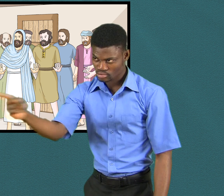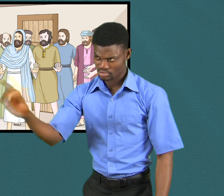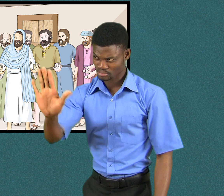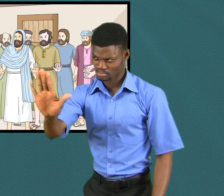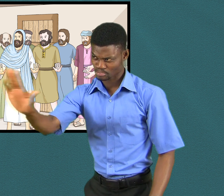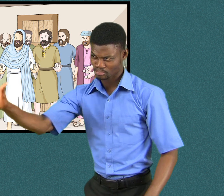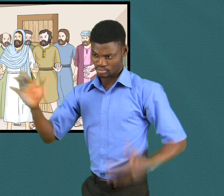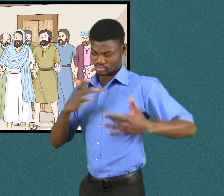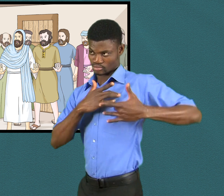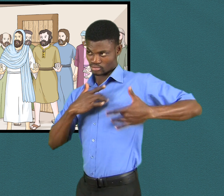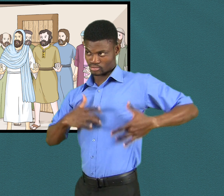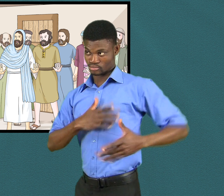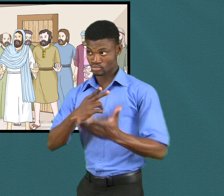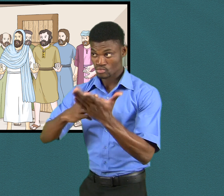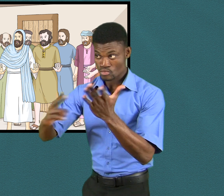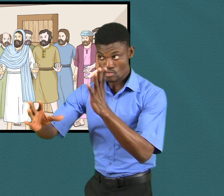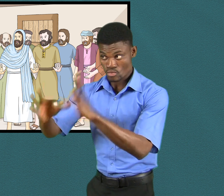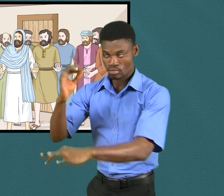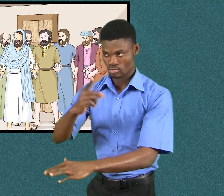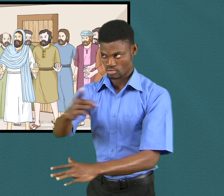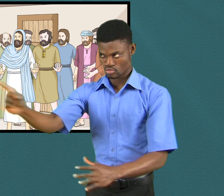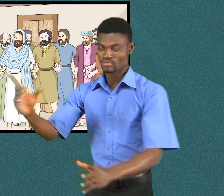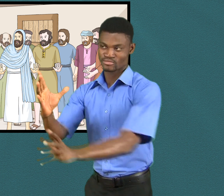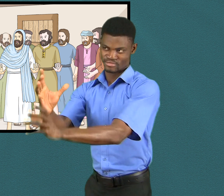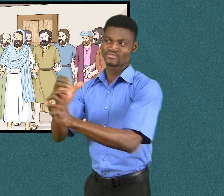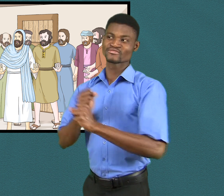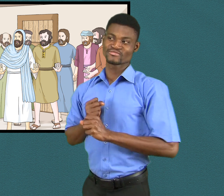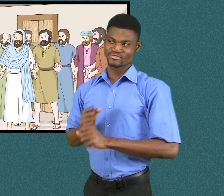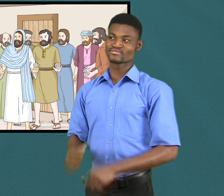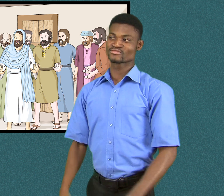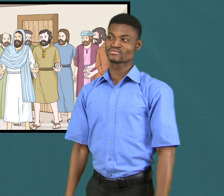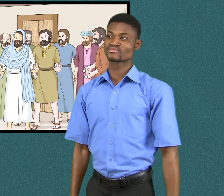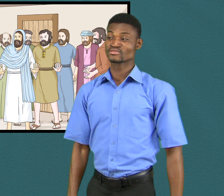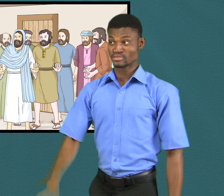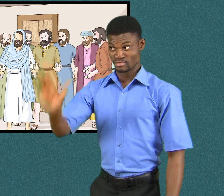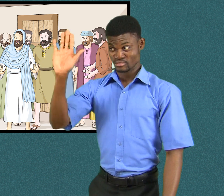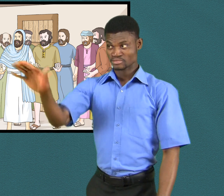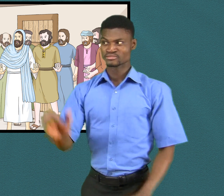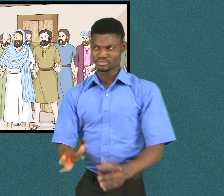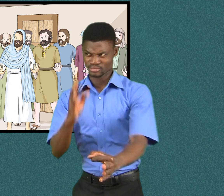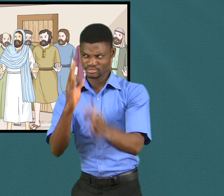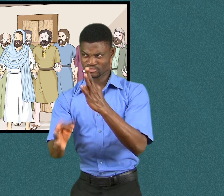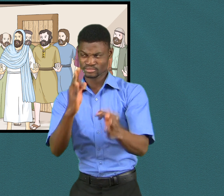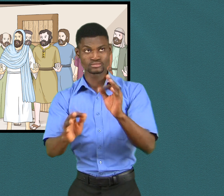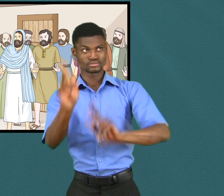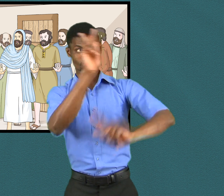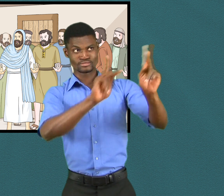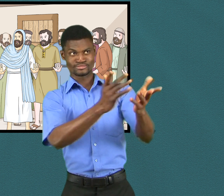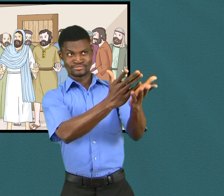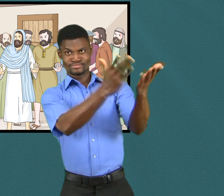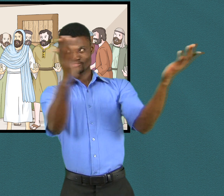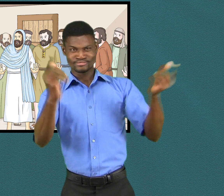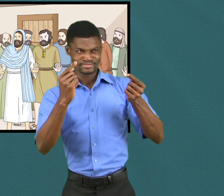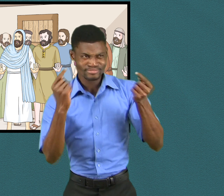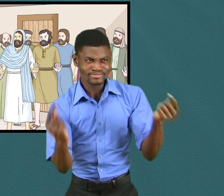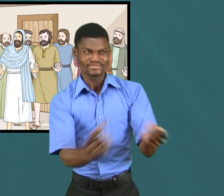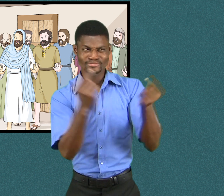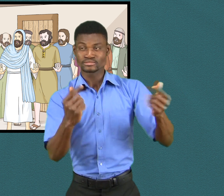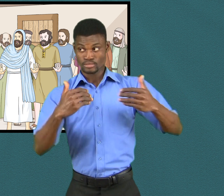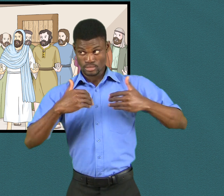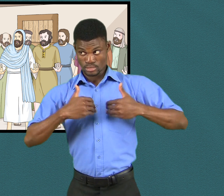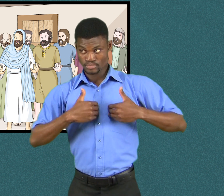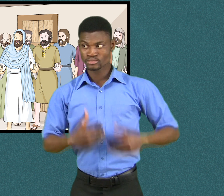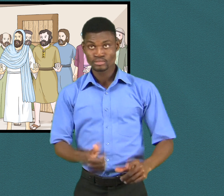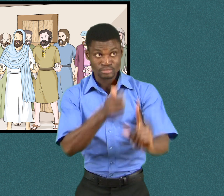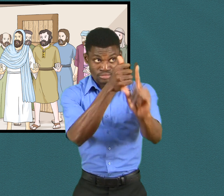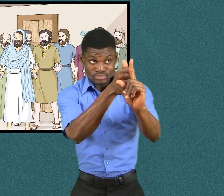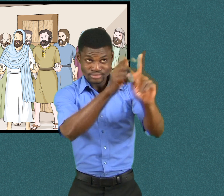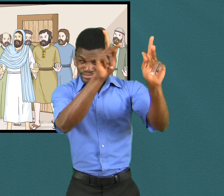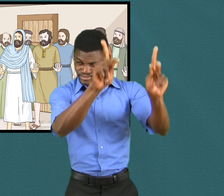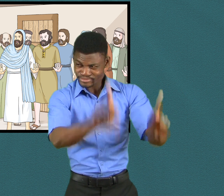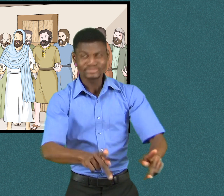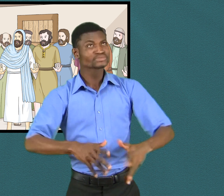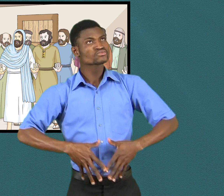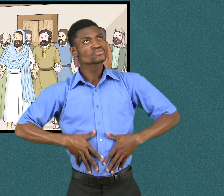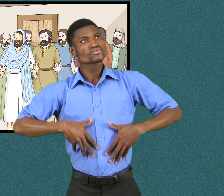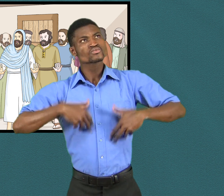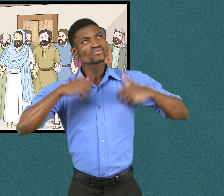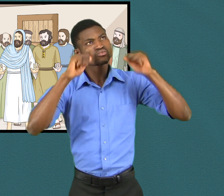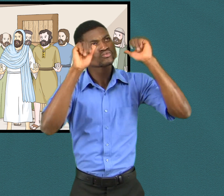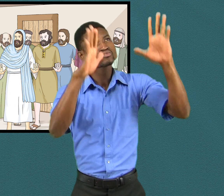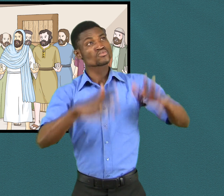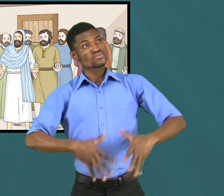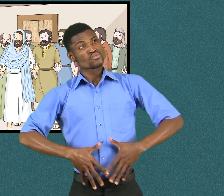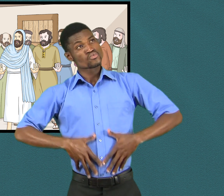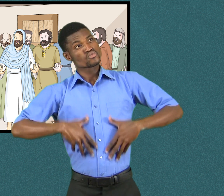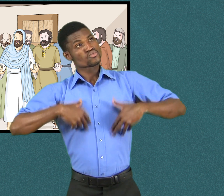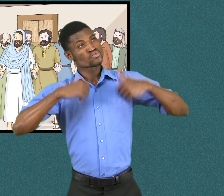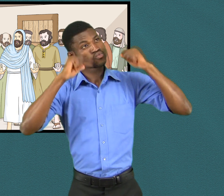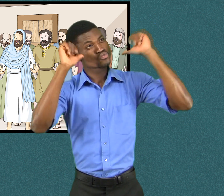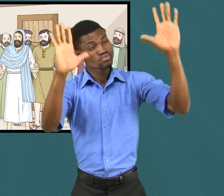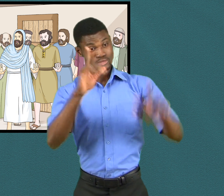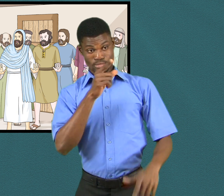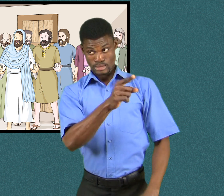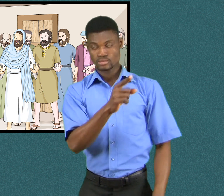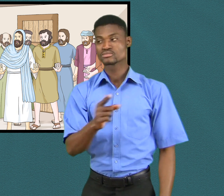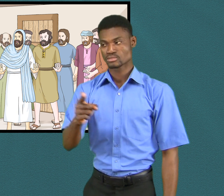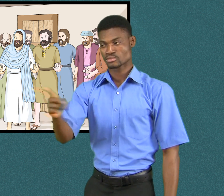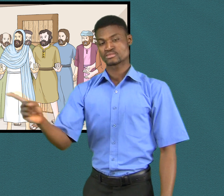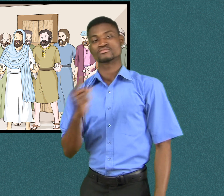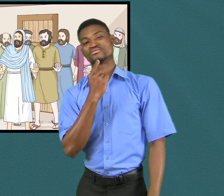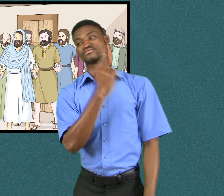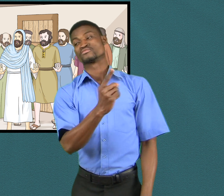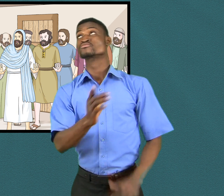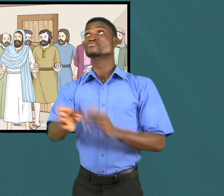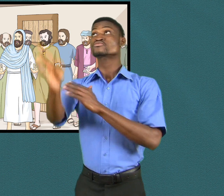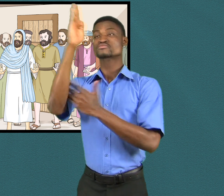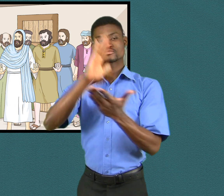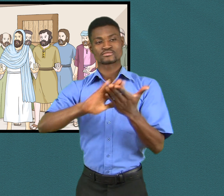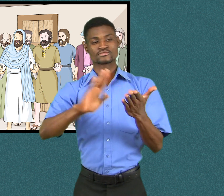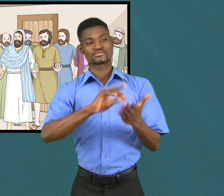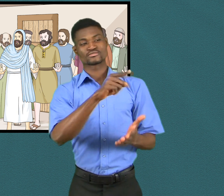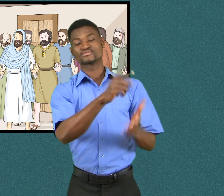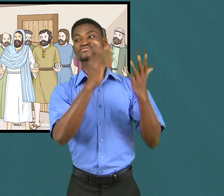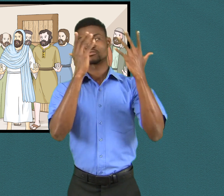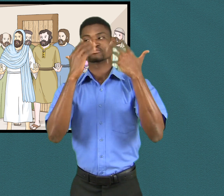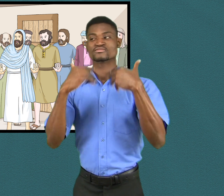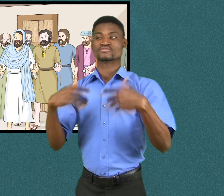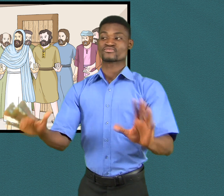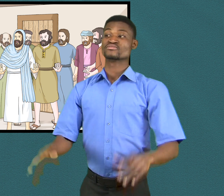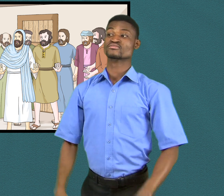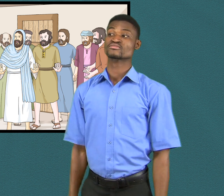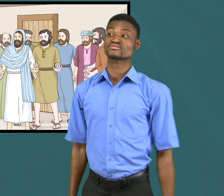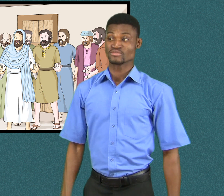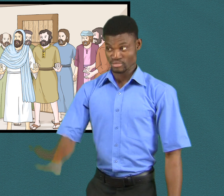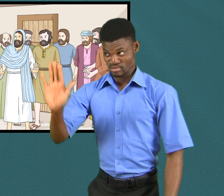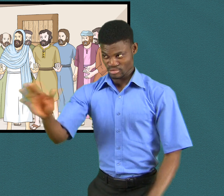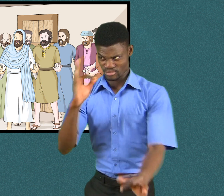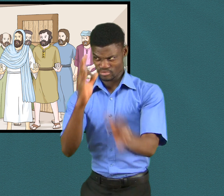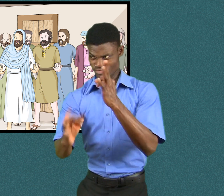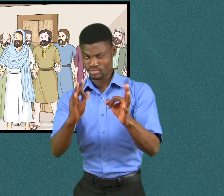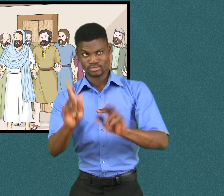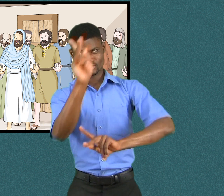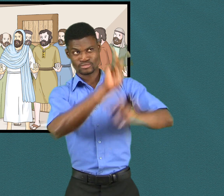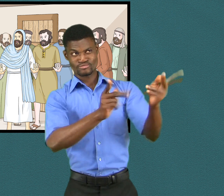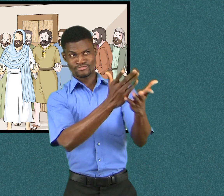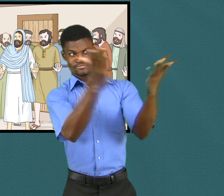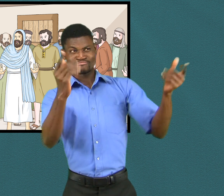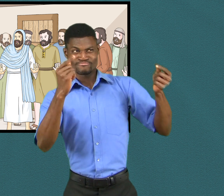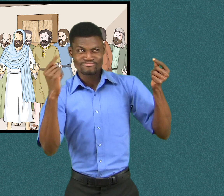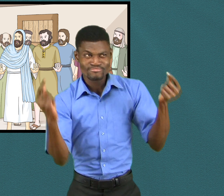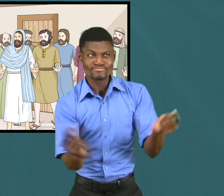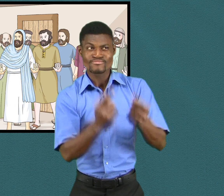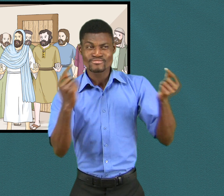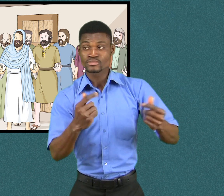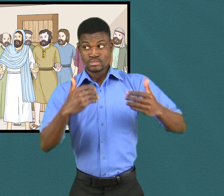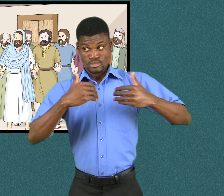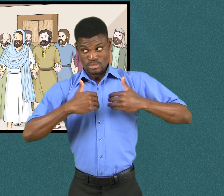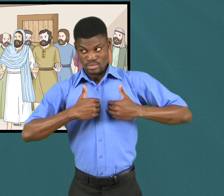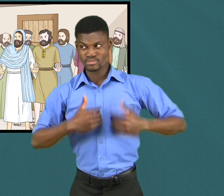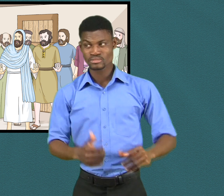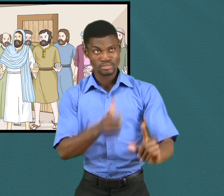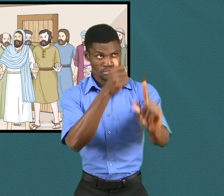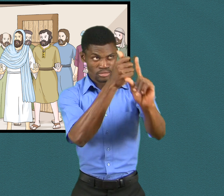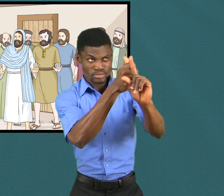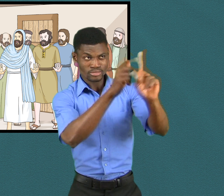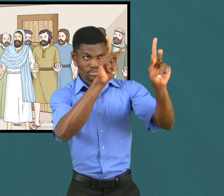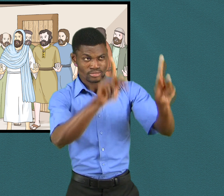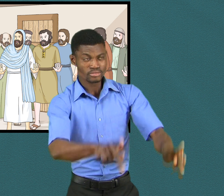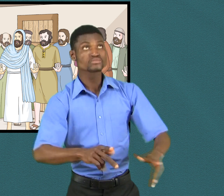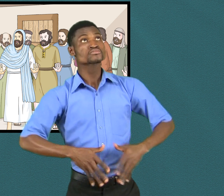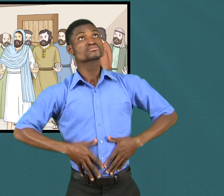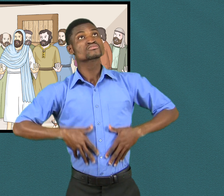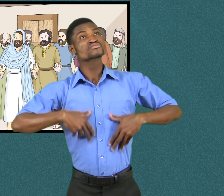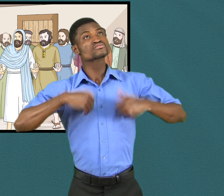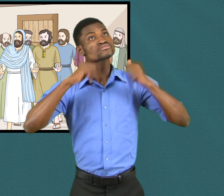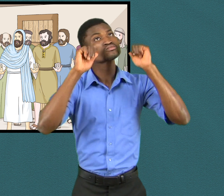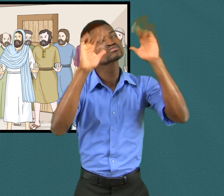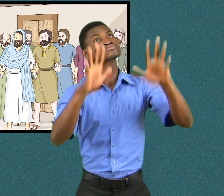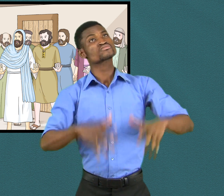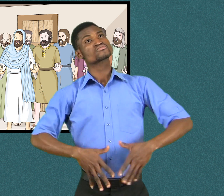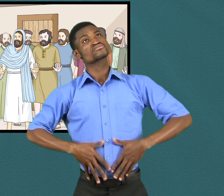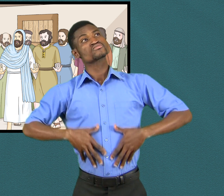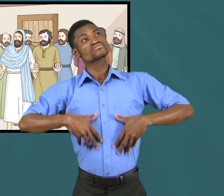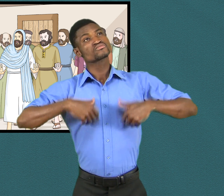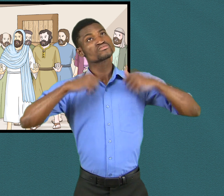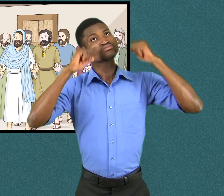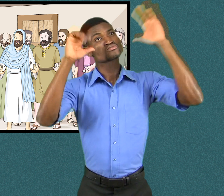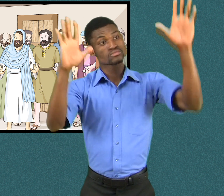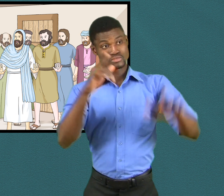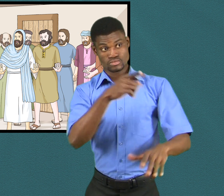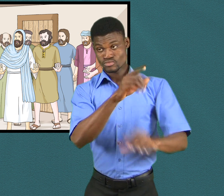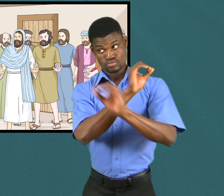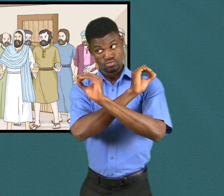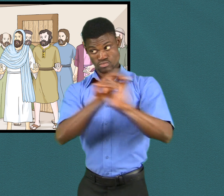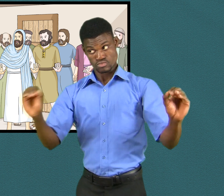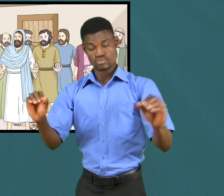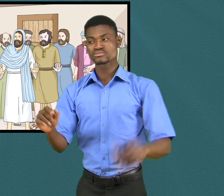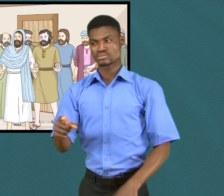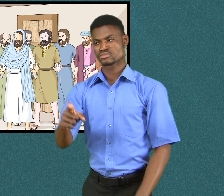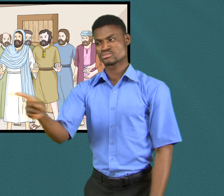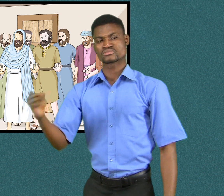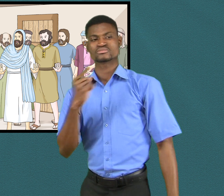When He had said this, He breathed on them and said, “Receive the Holy Spirit.